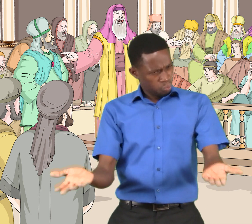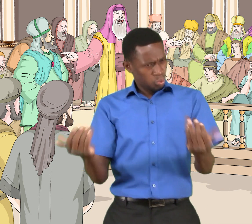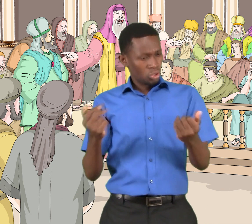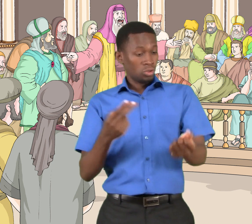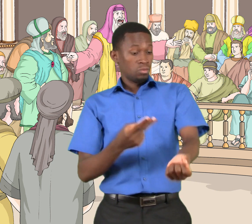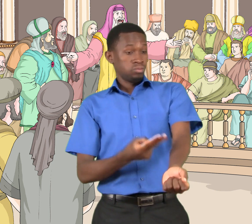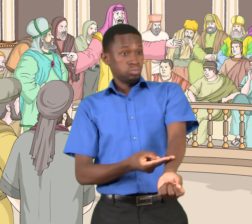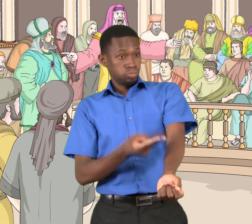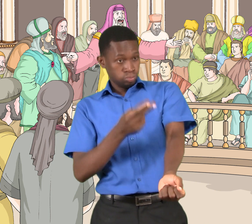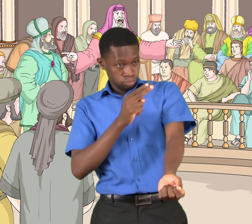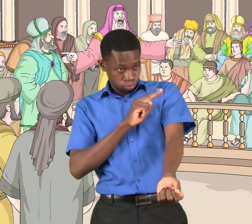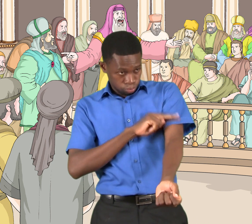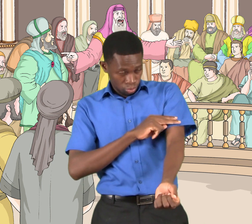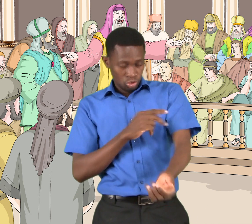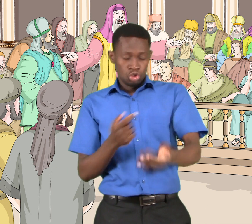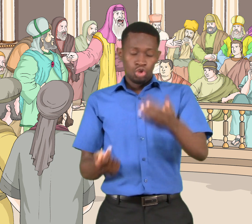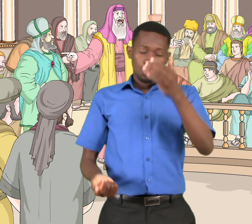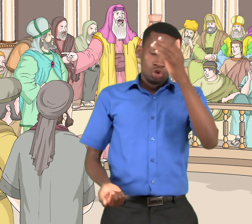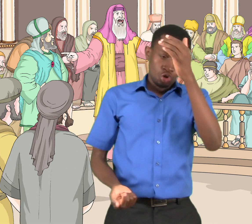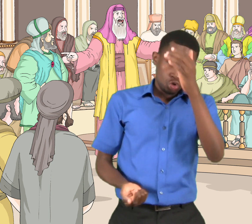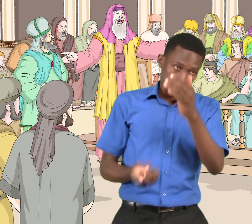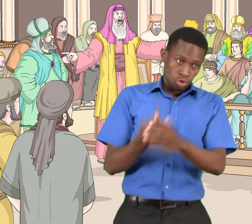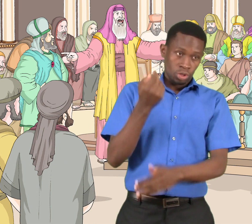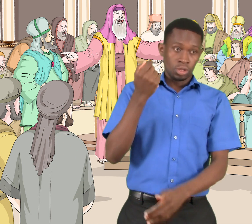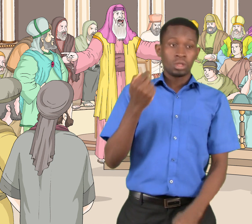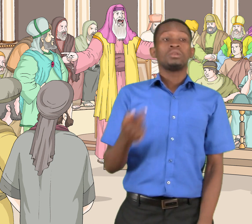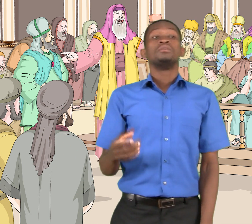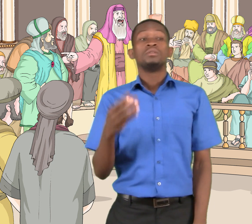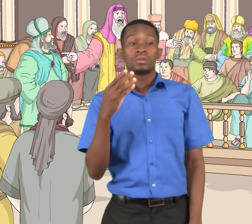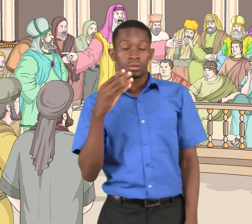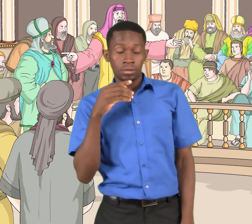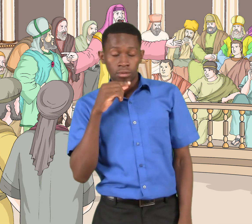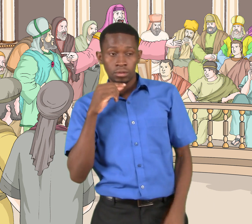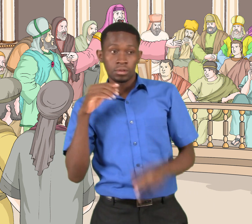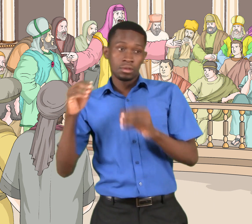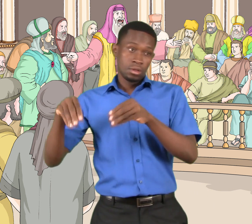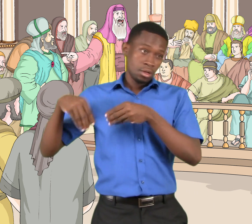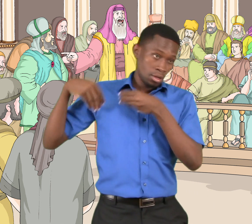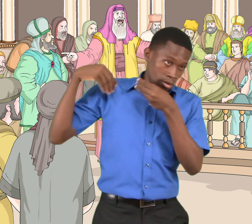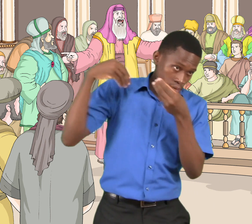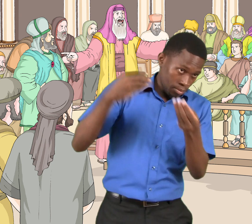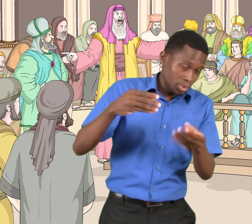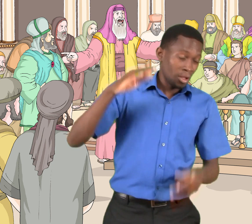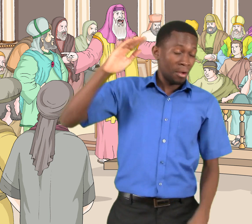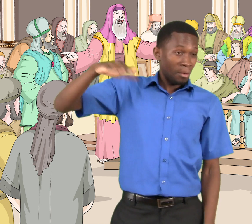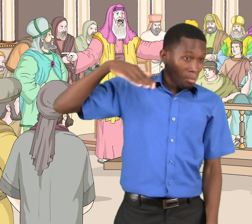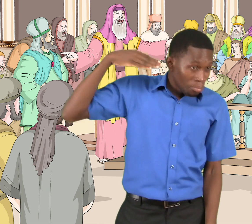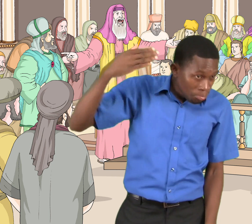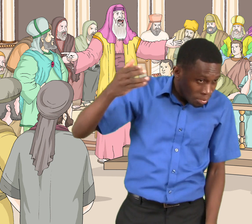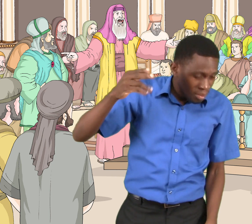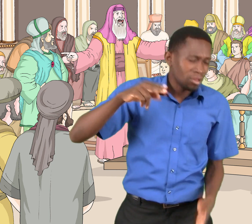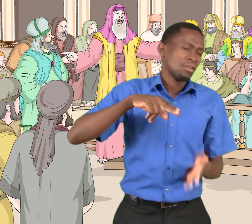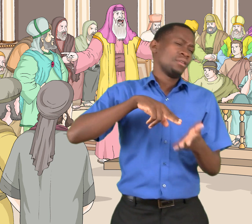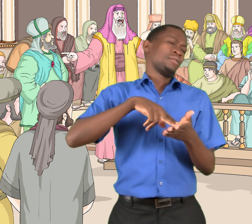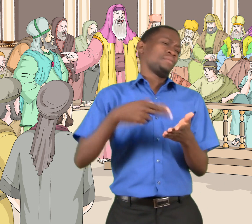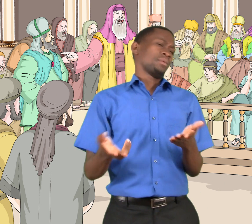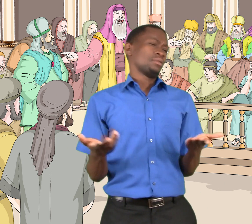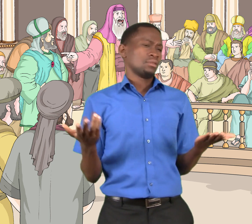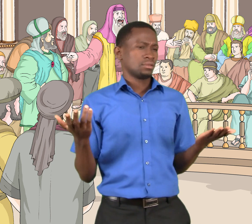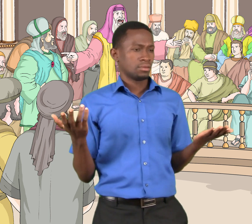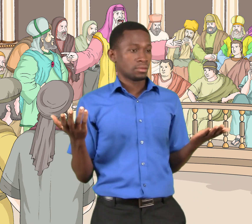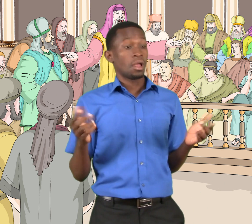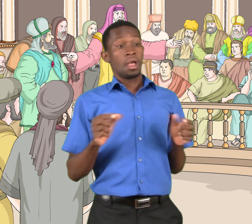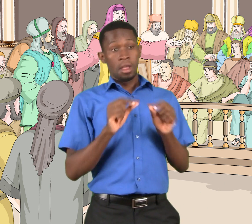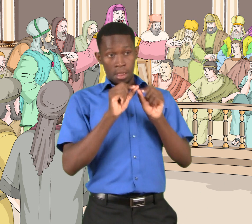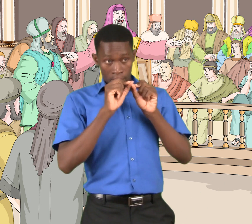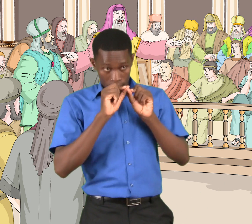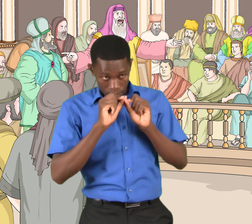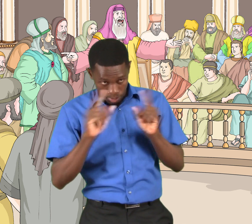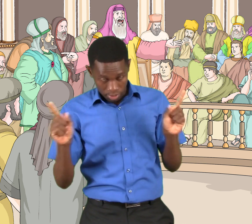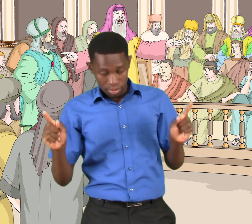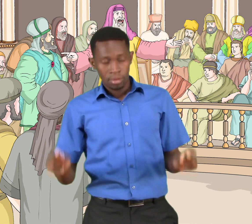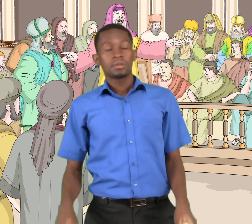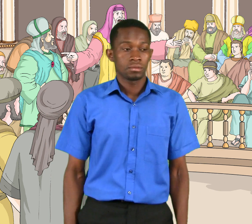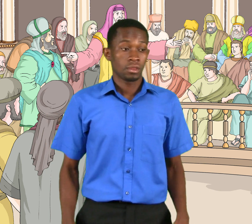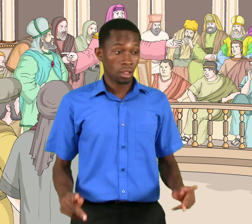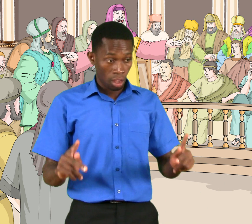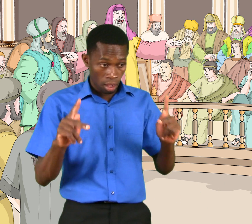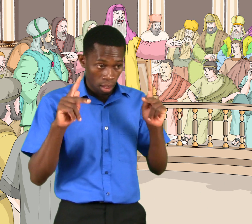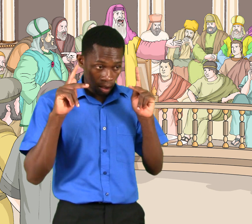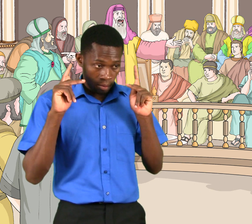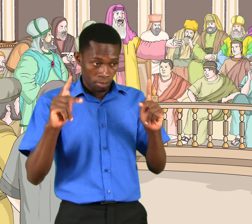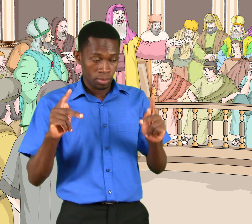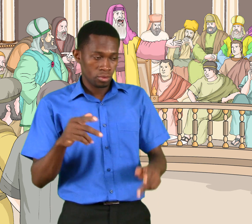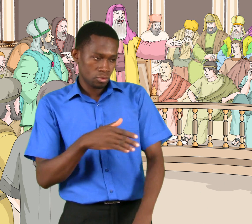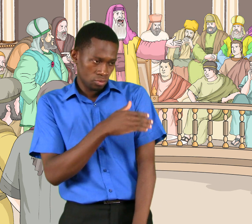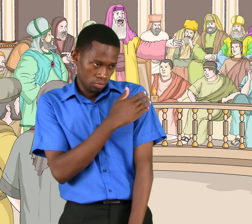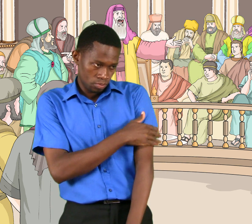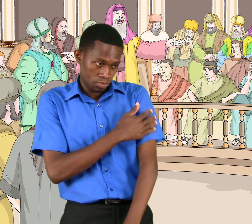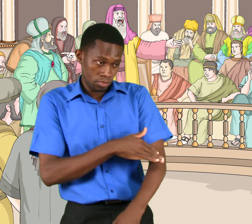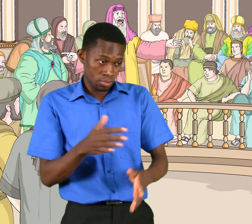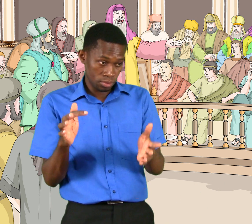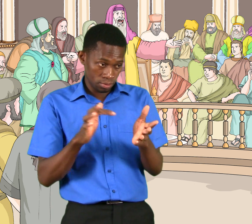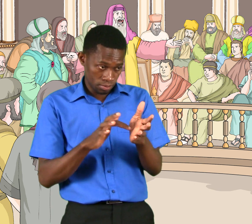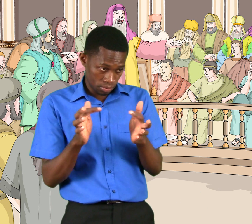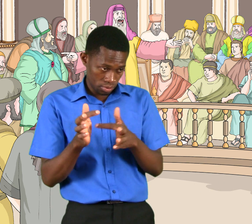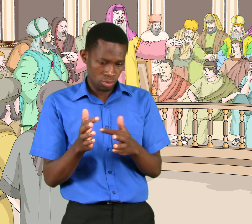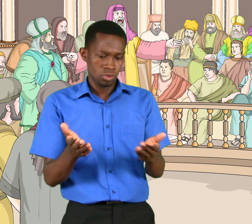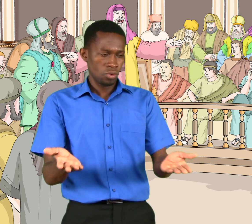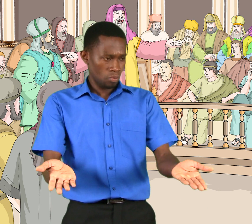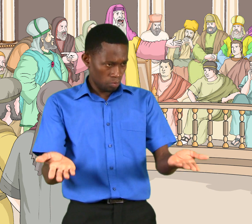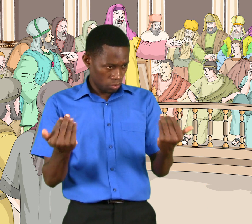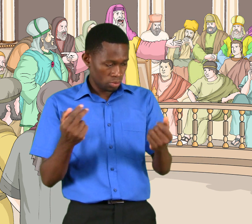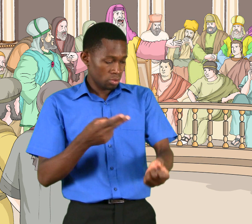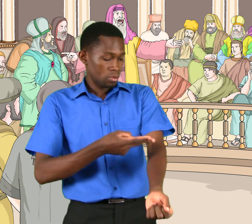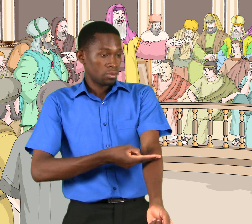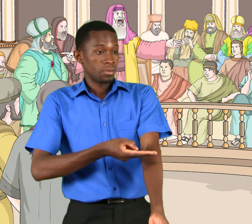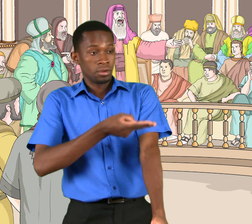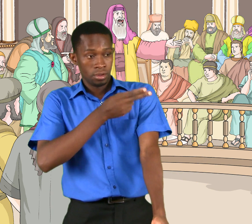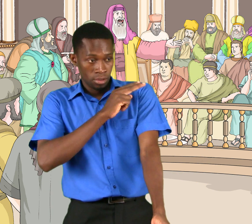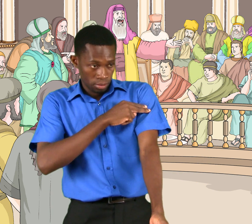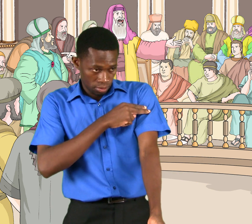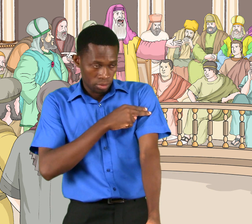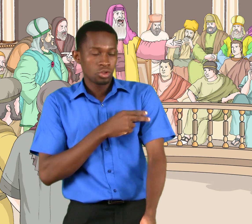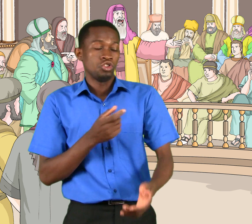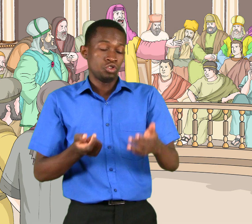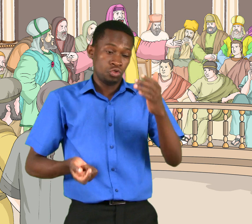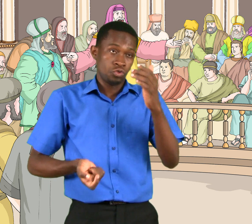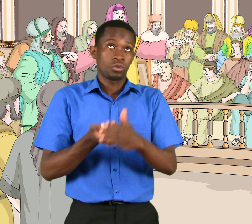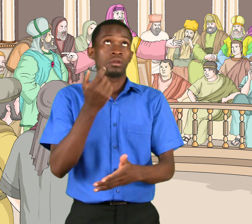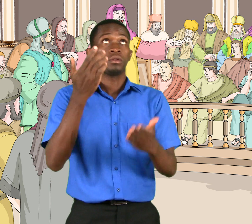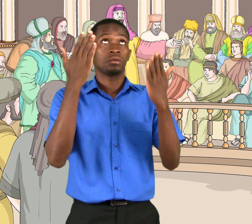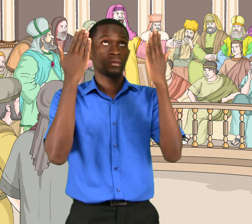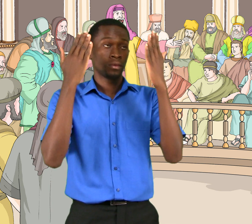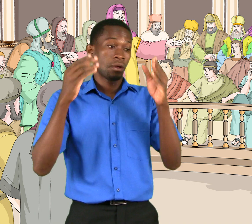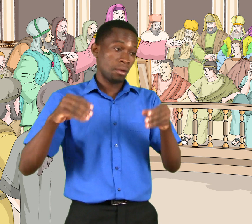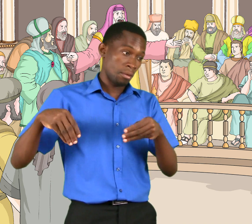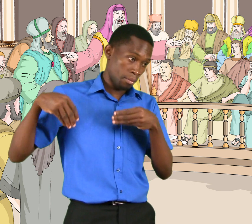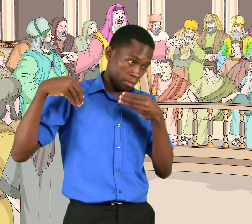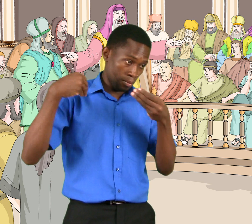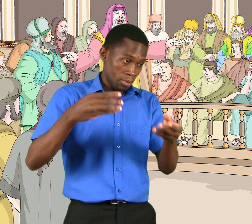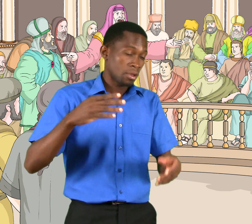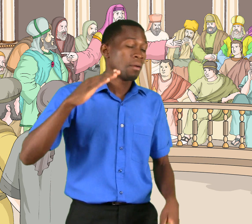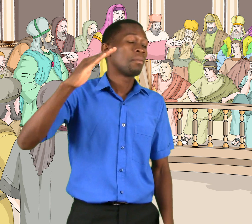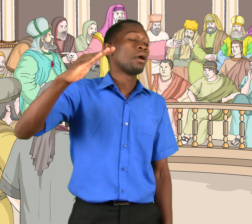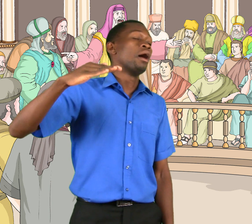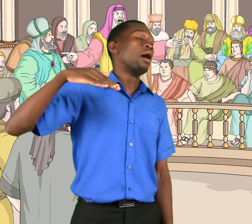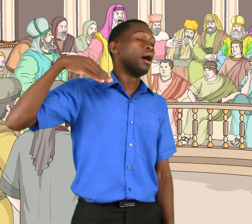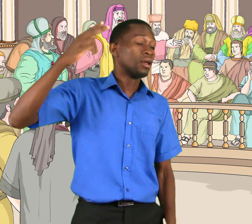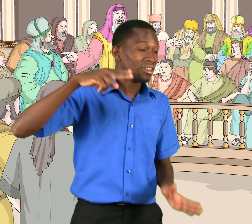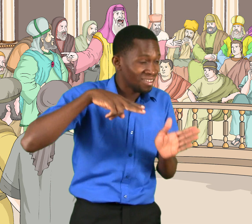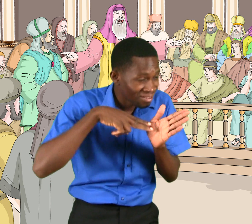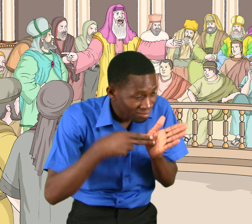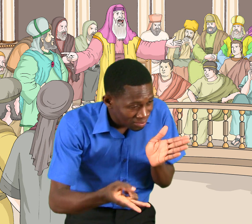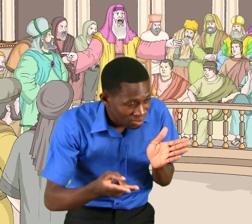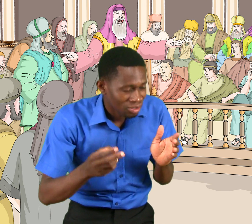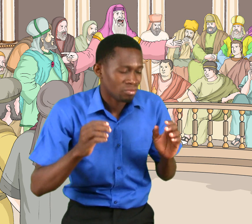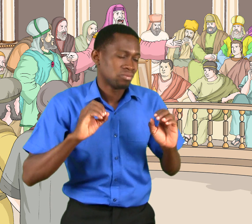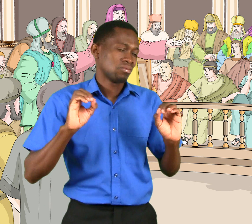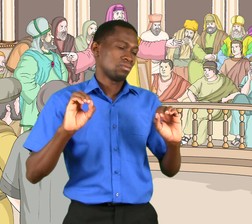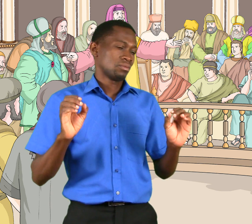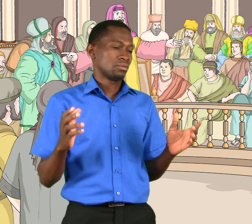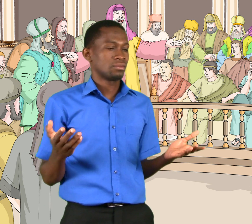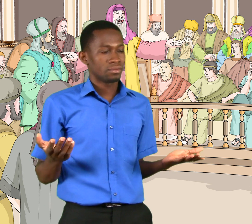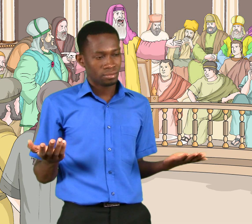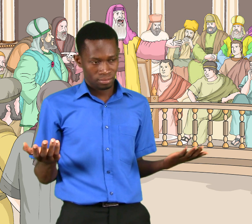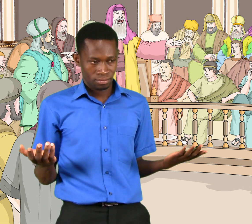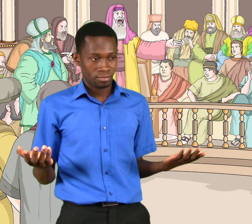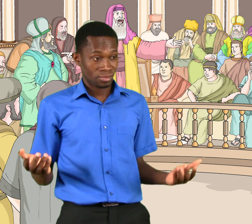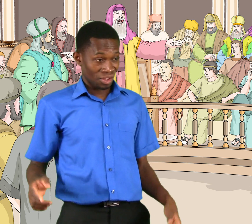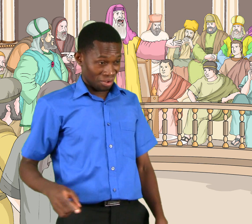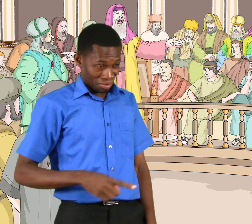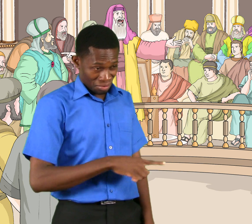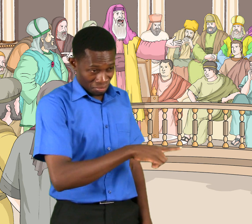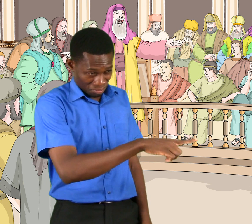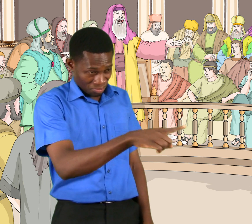For if their purpose or endeavor is of human origin, it will fail.